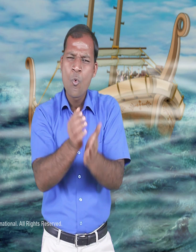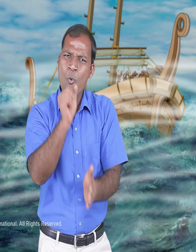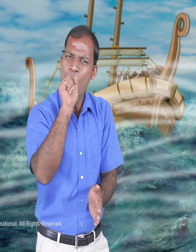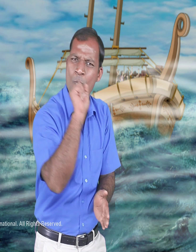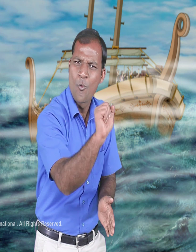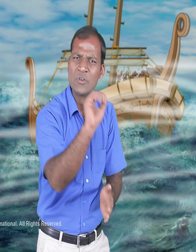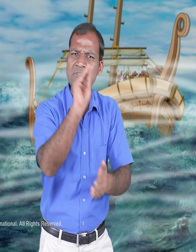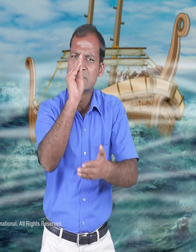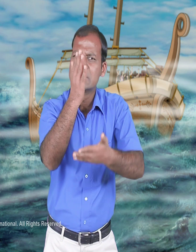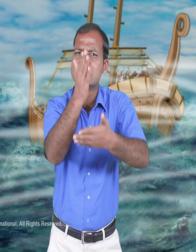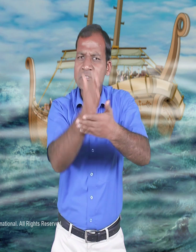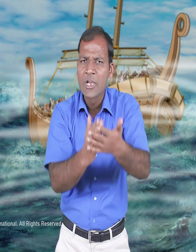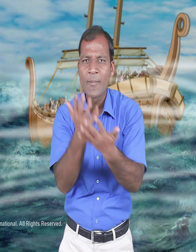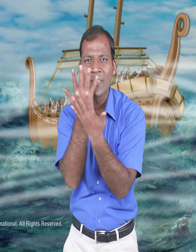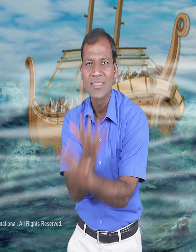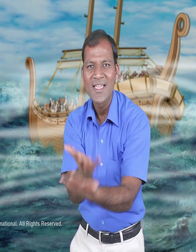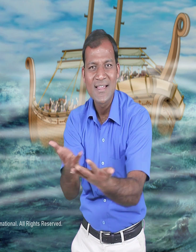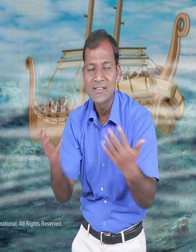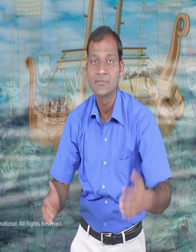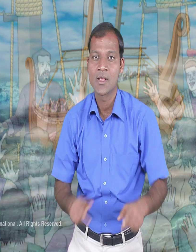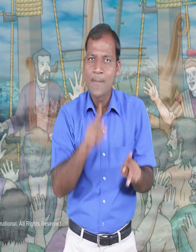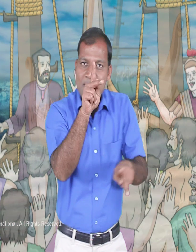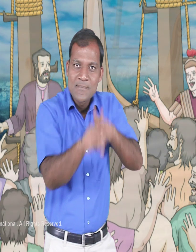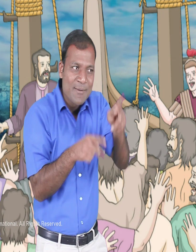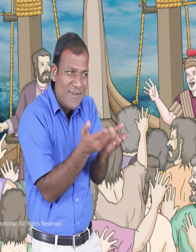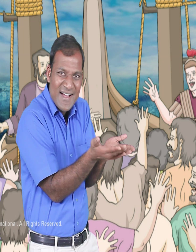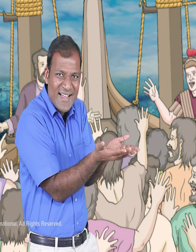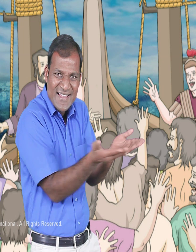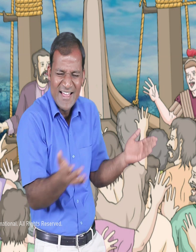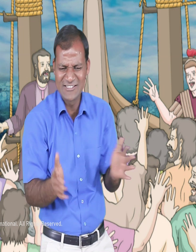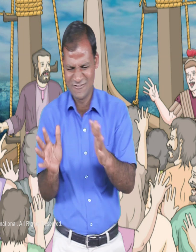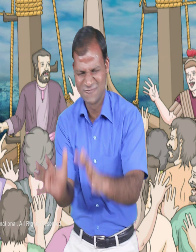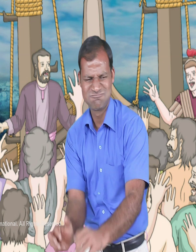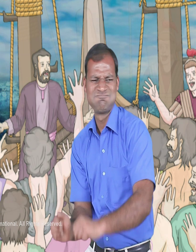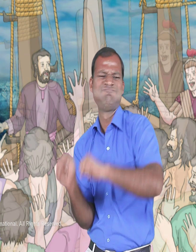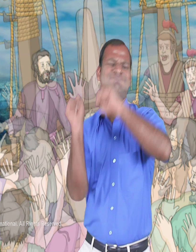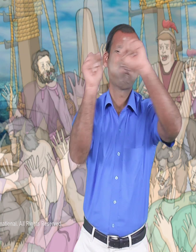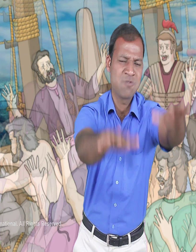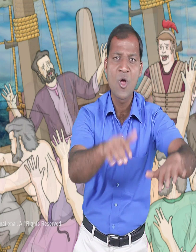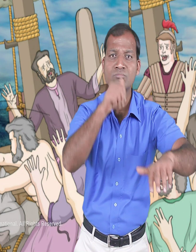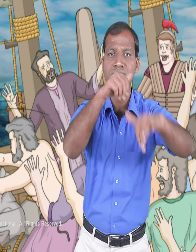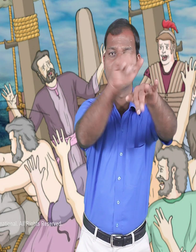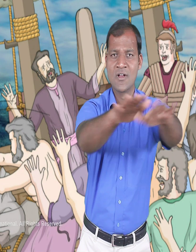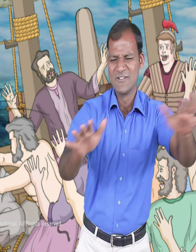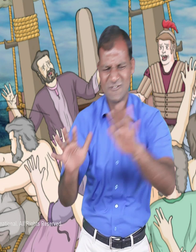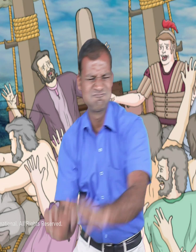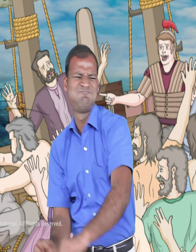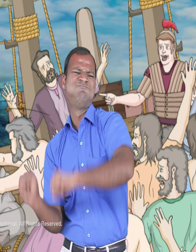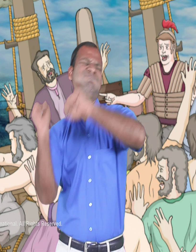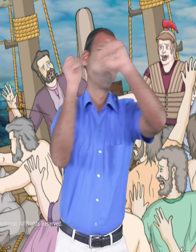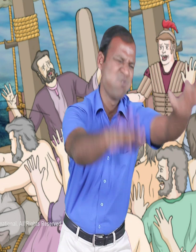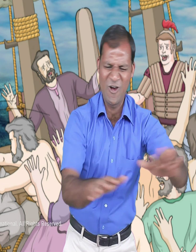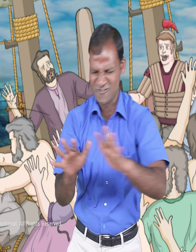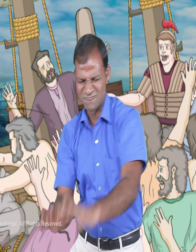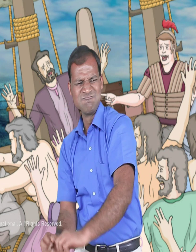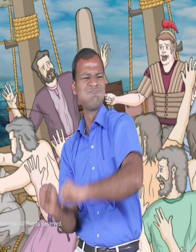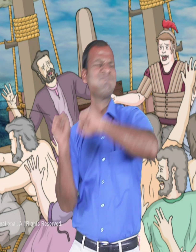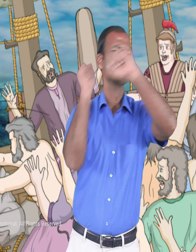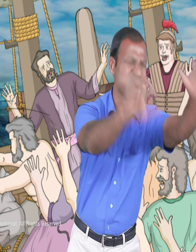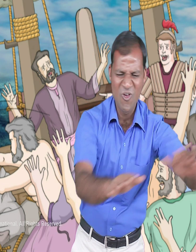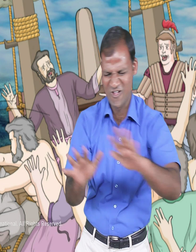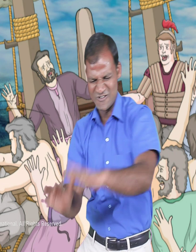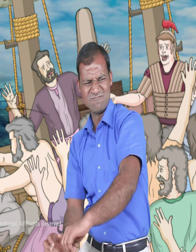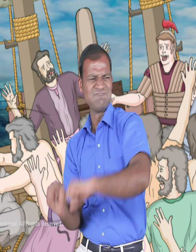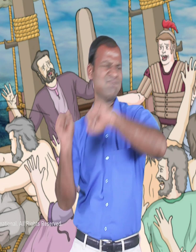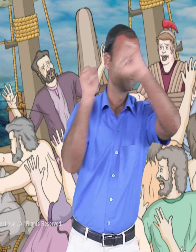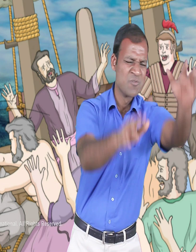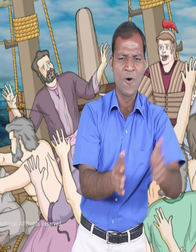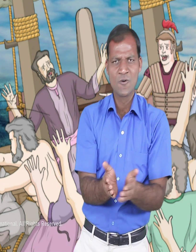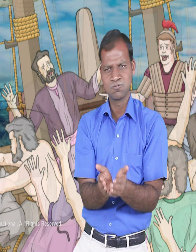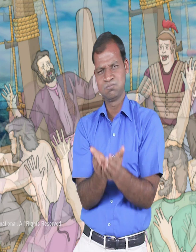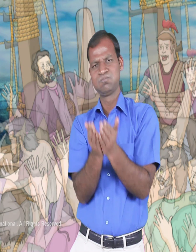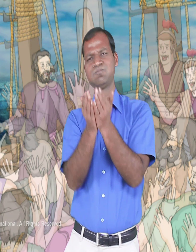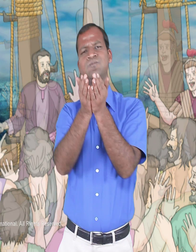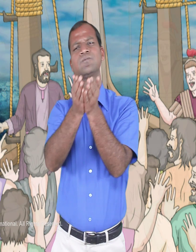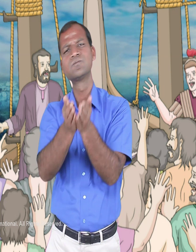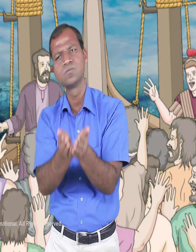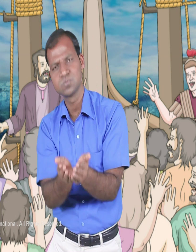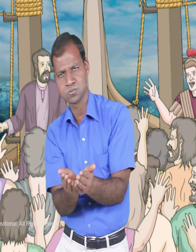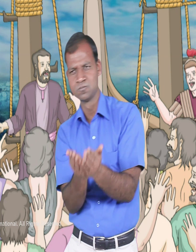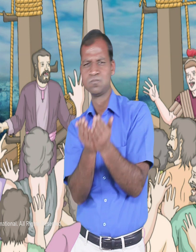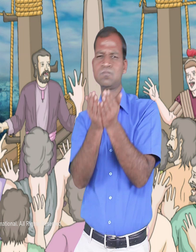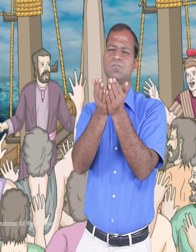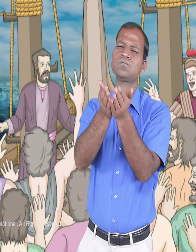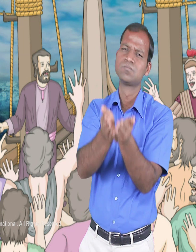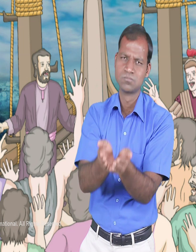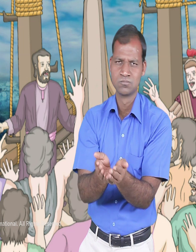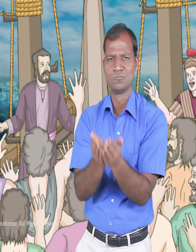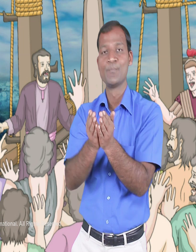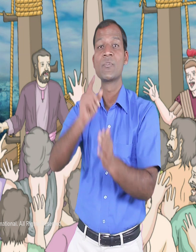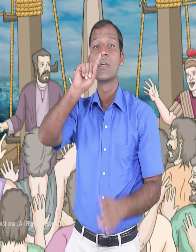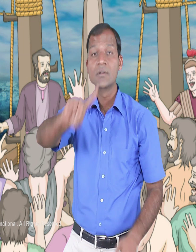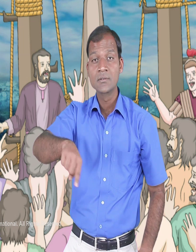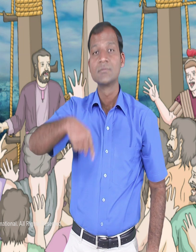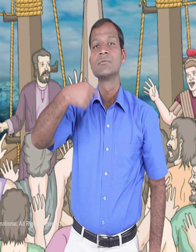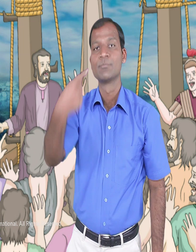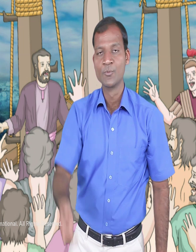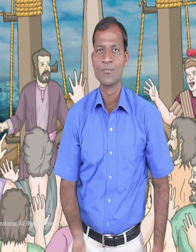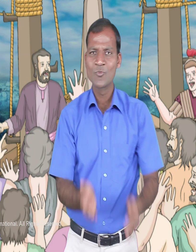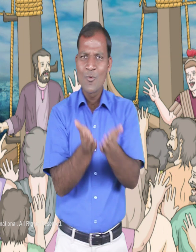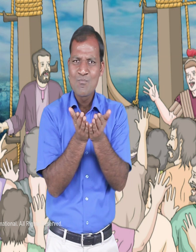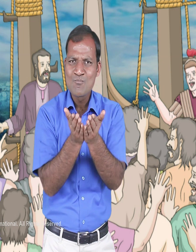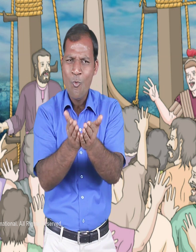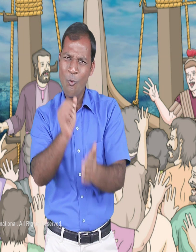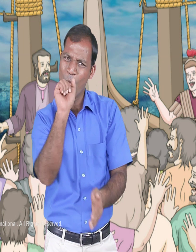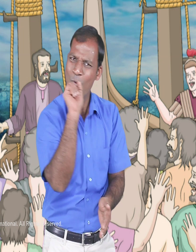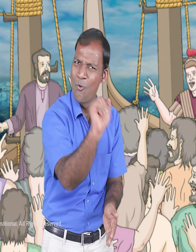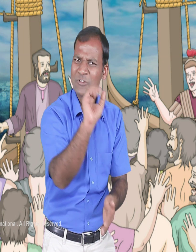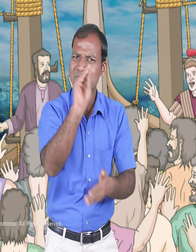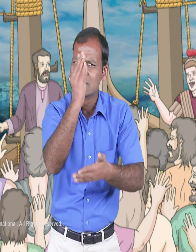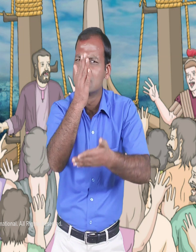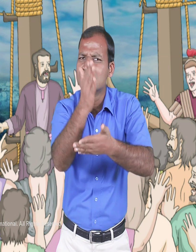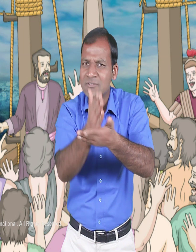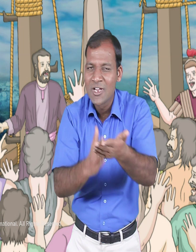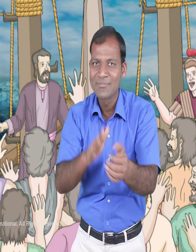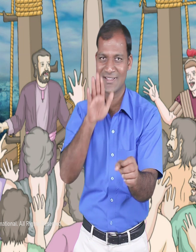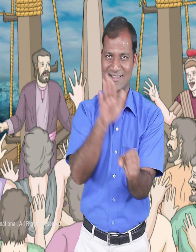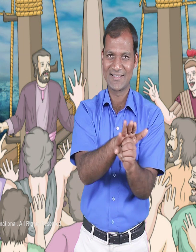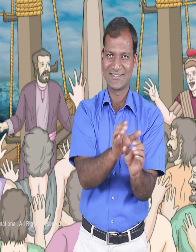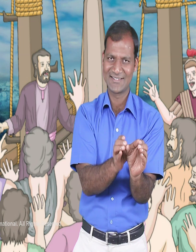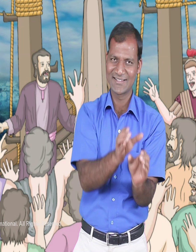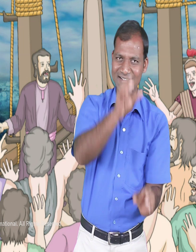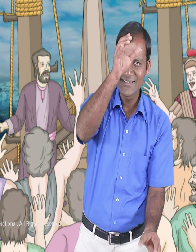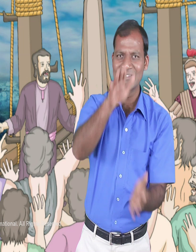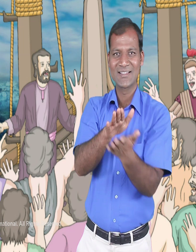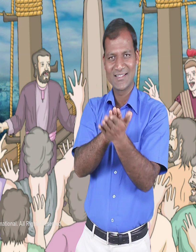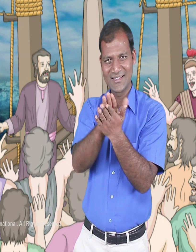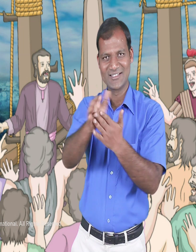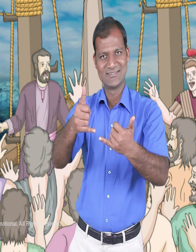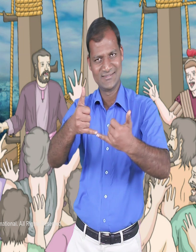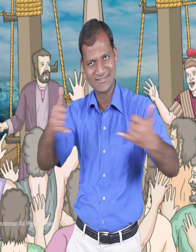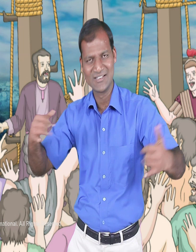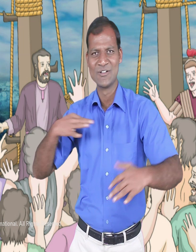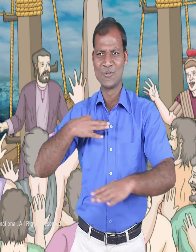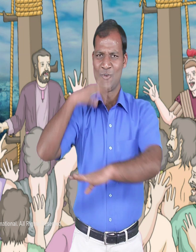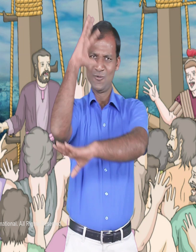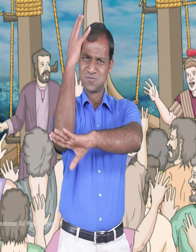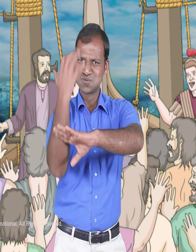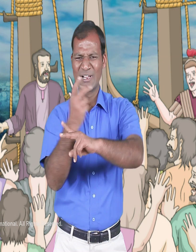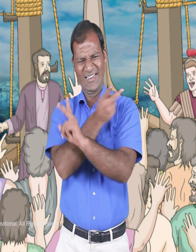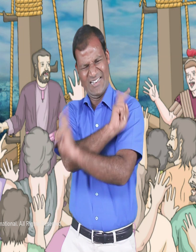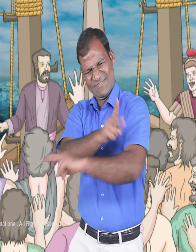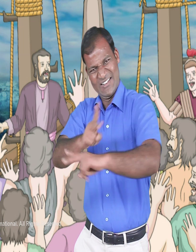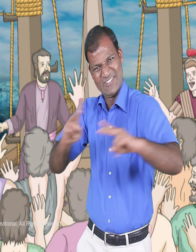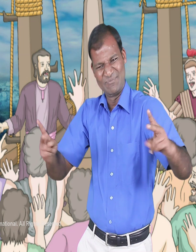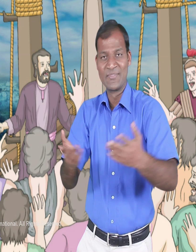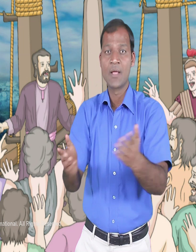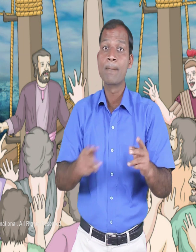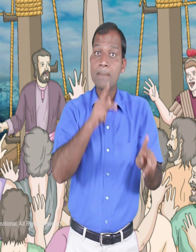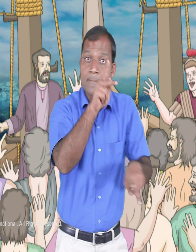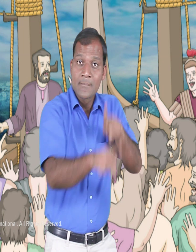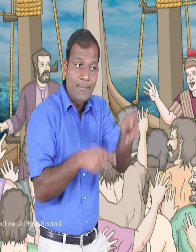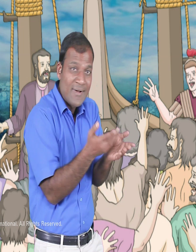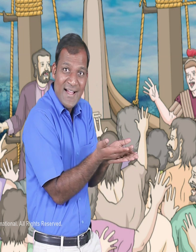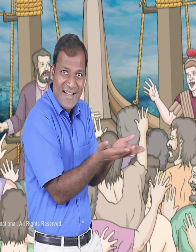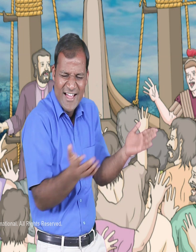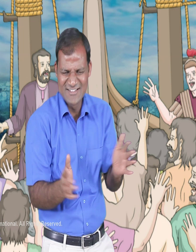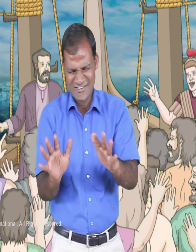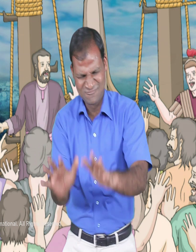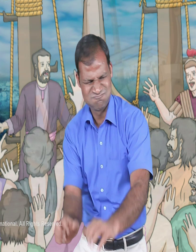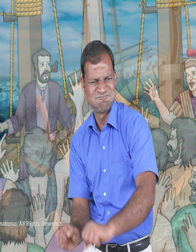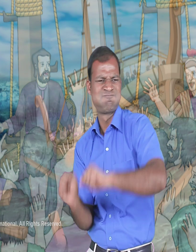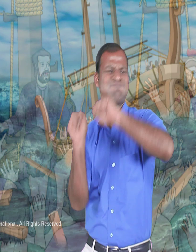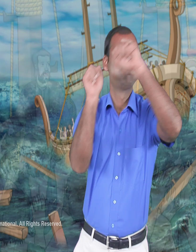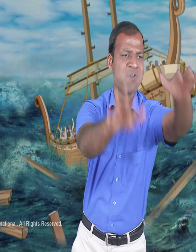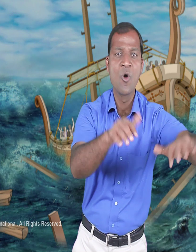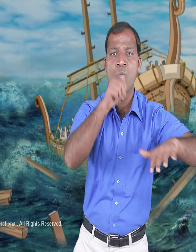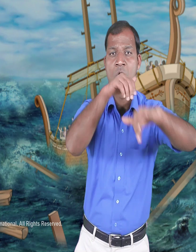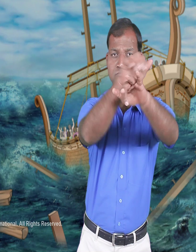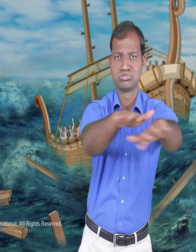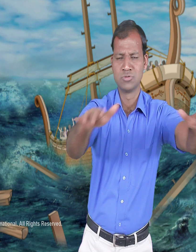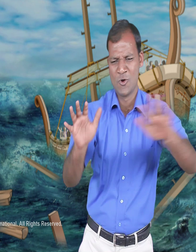We were tossed so violently that the next day the men began to jettison the cargo.